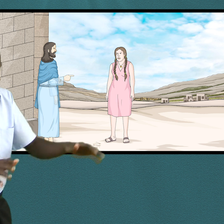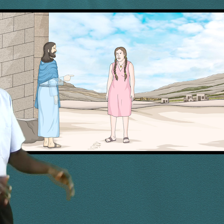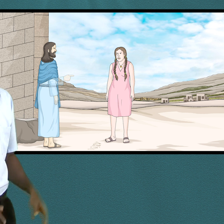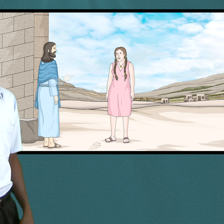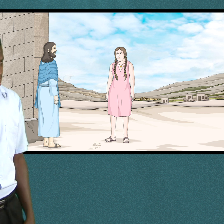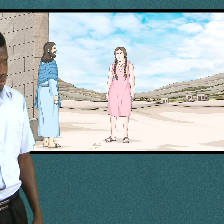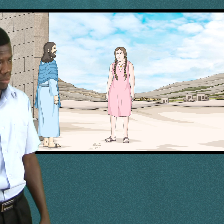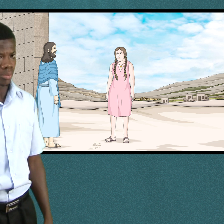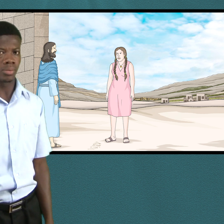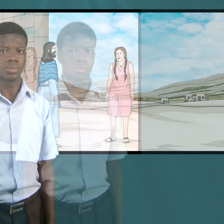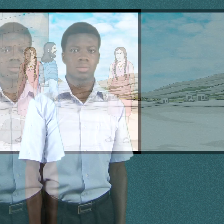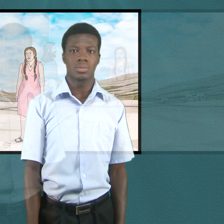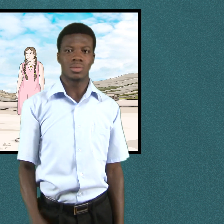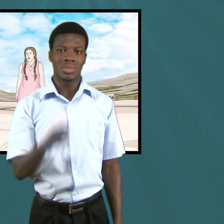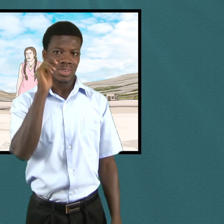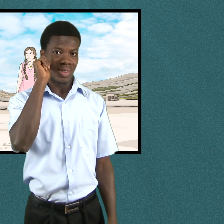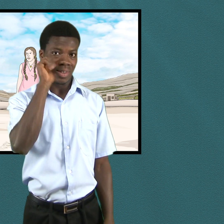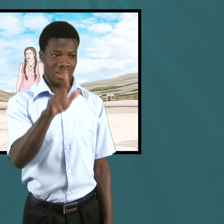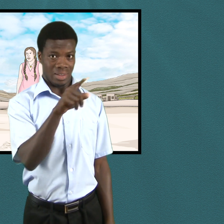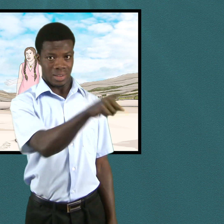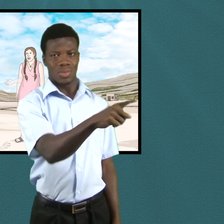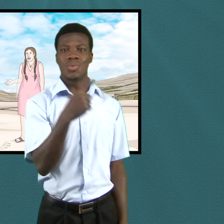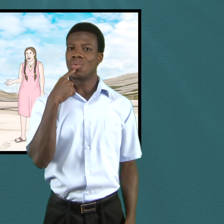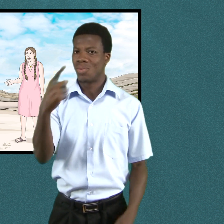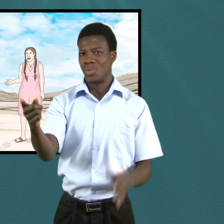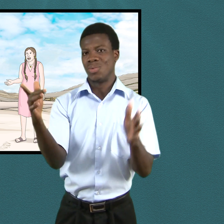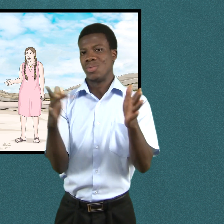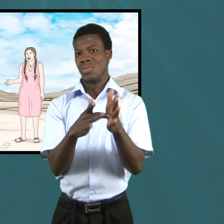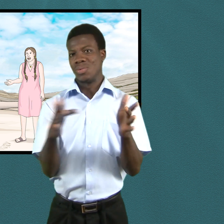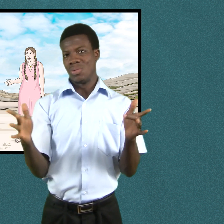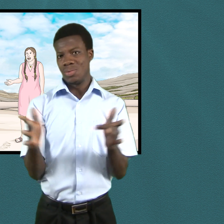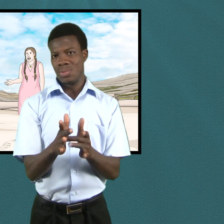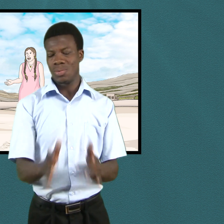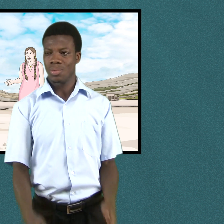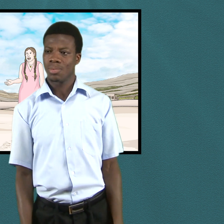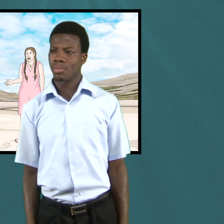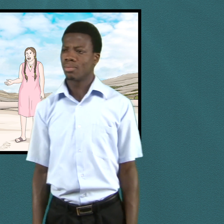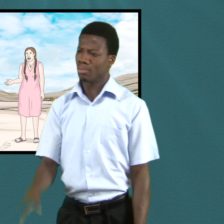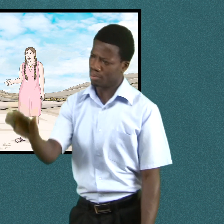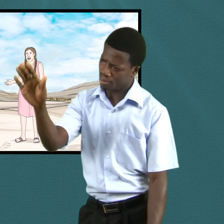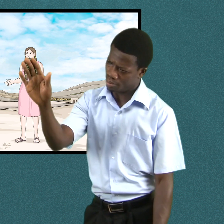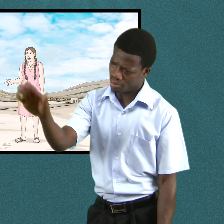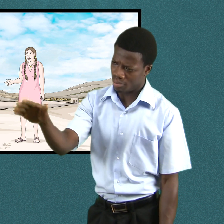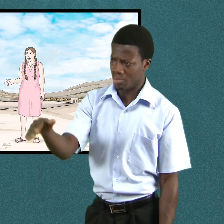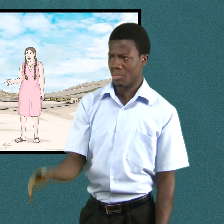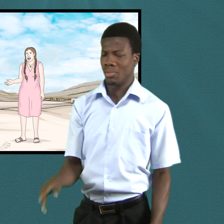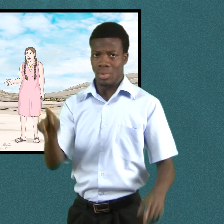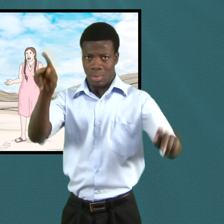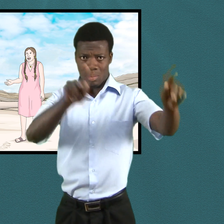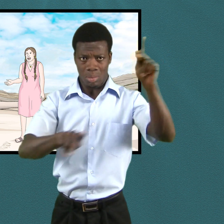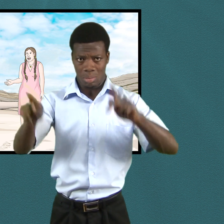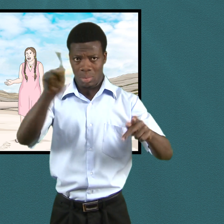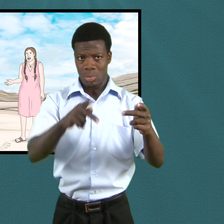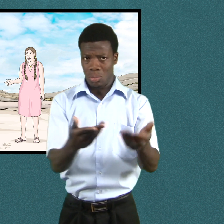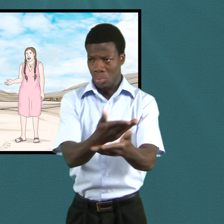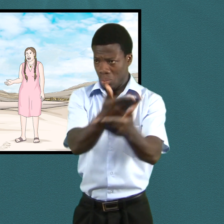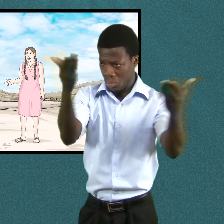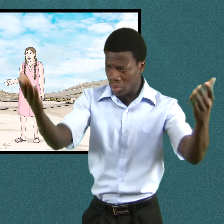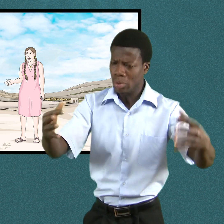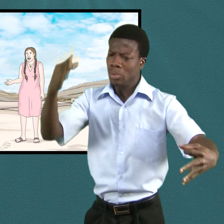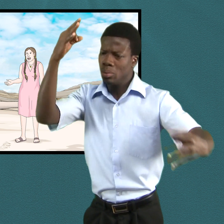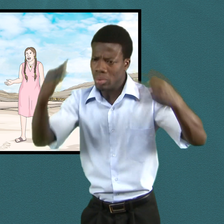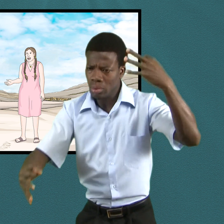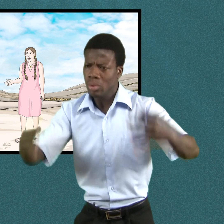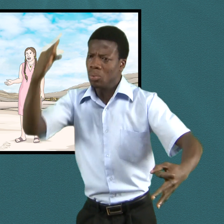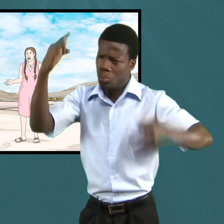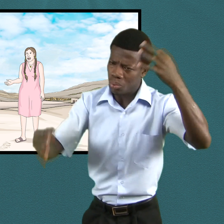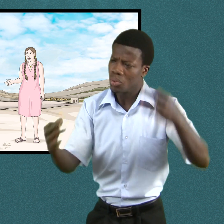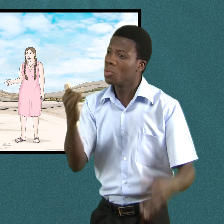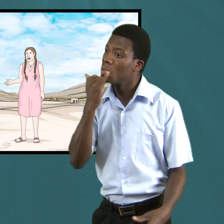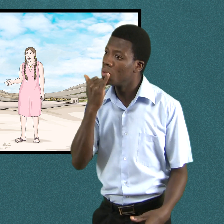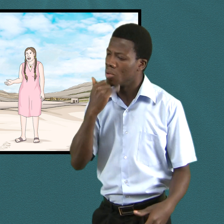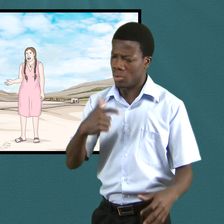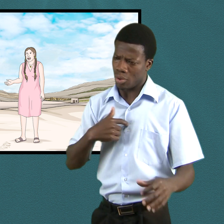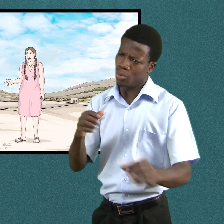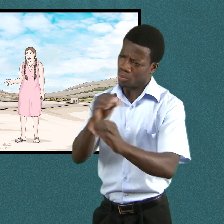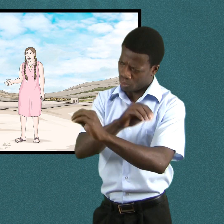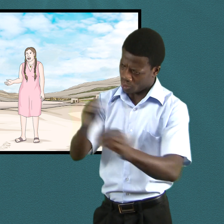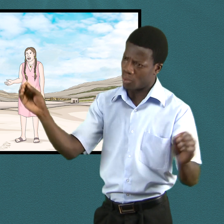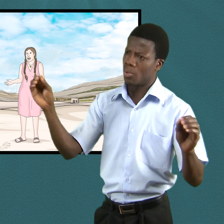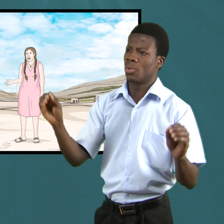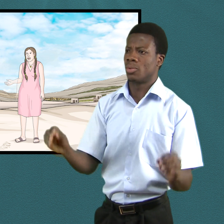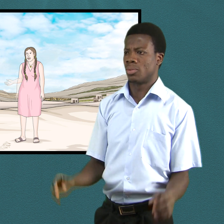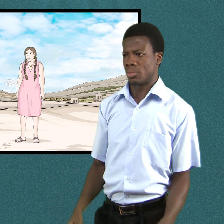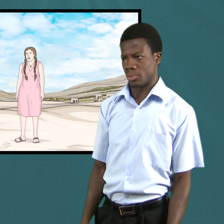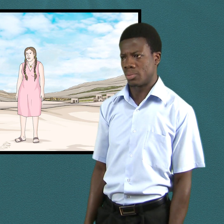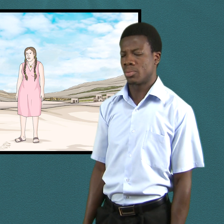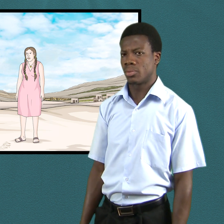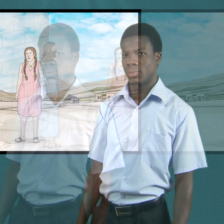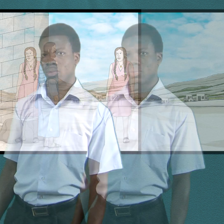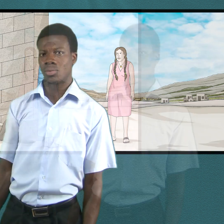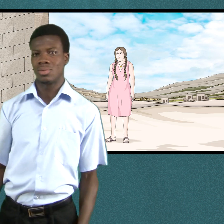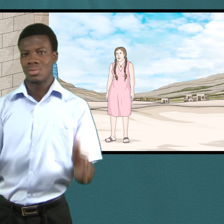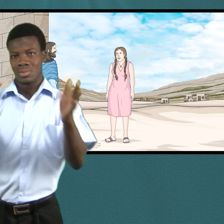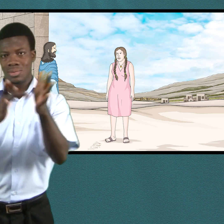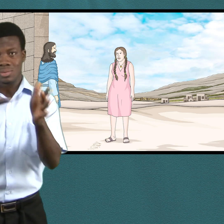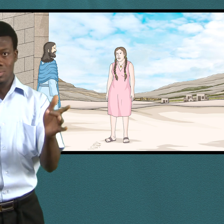“No one, Lord,” she answered.